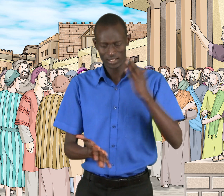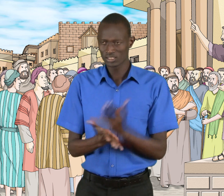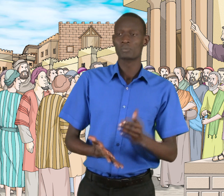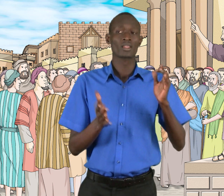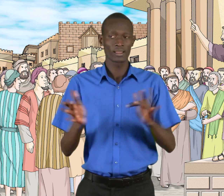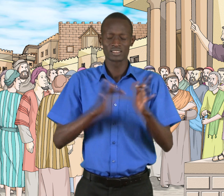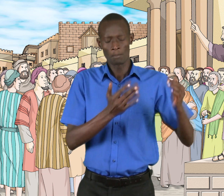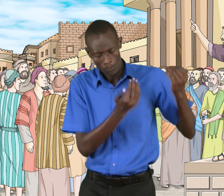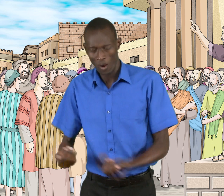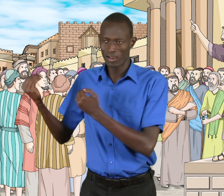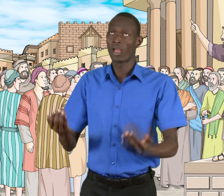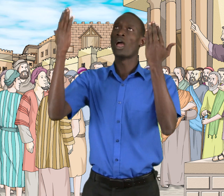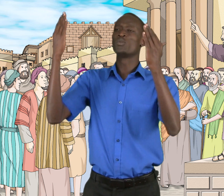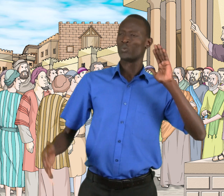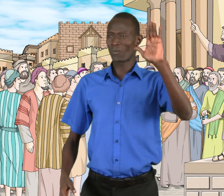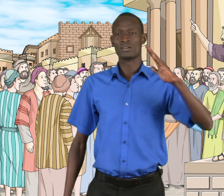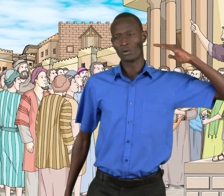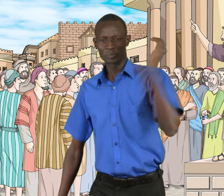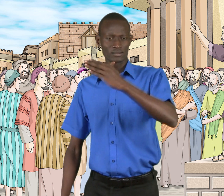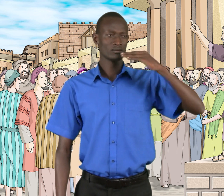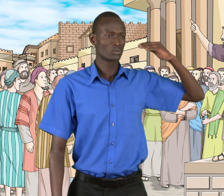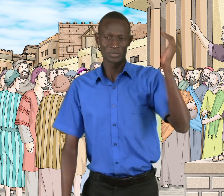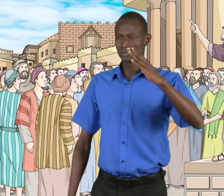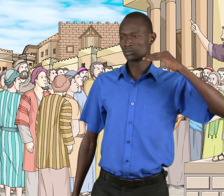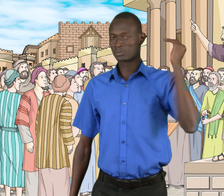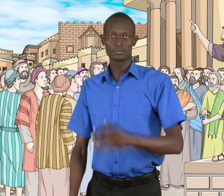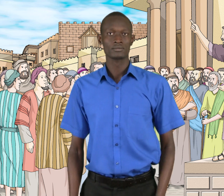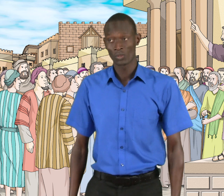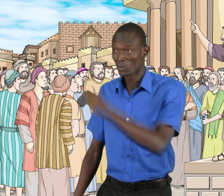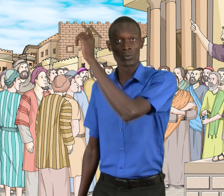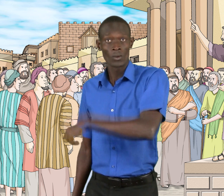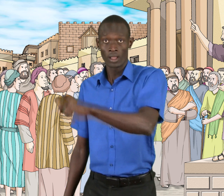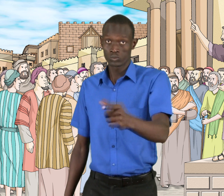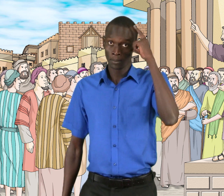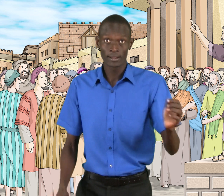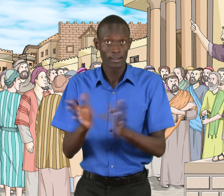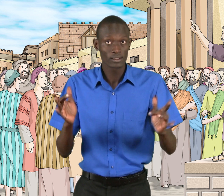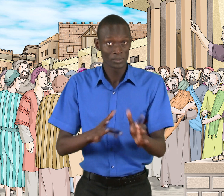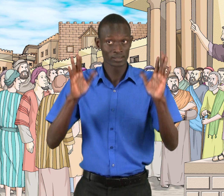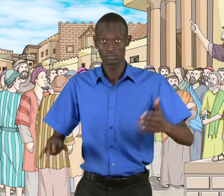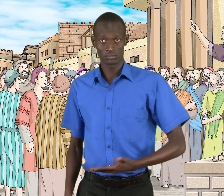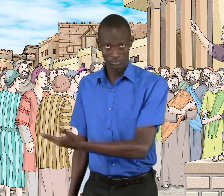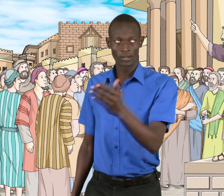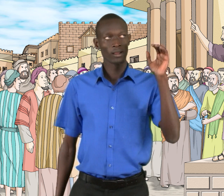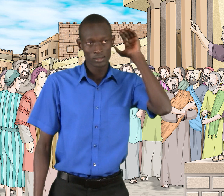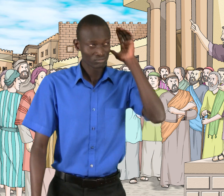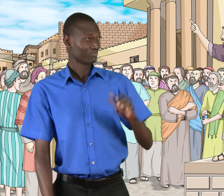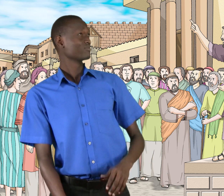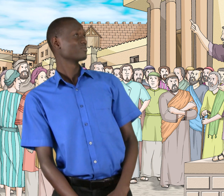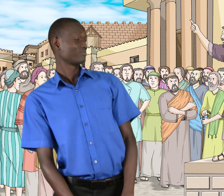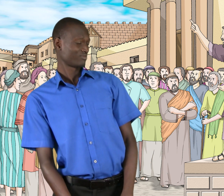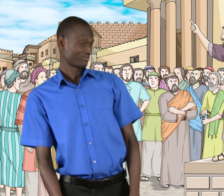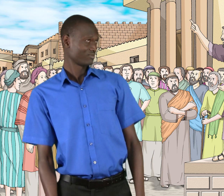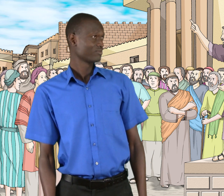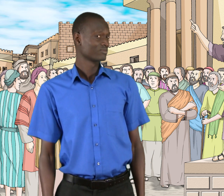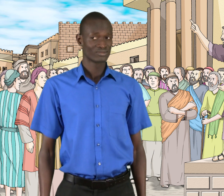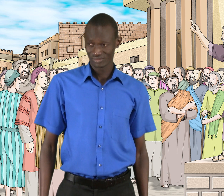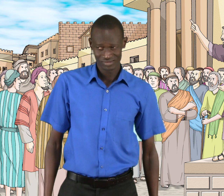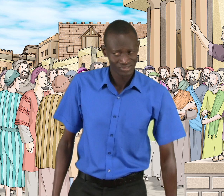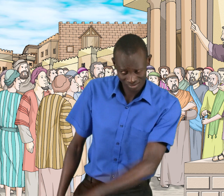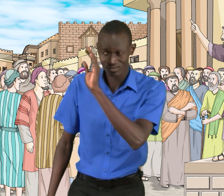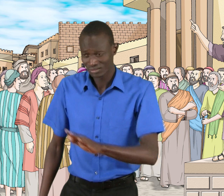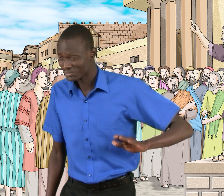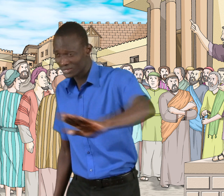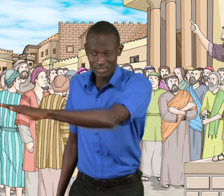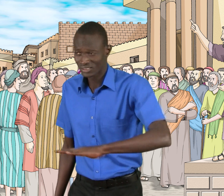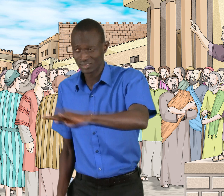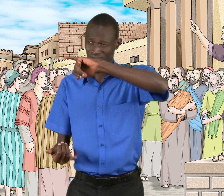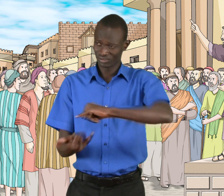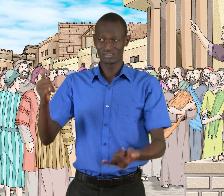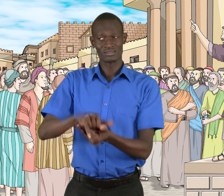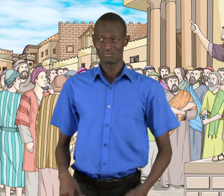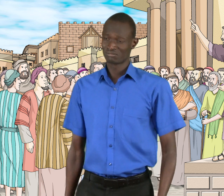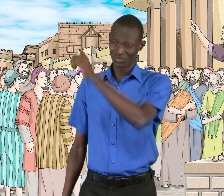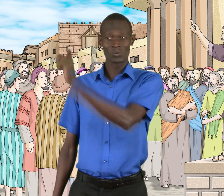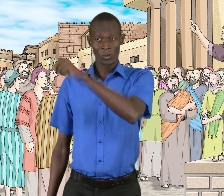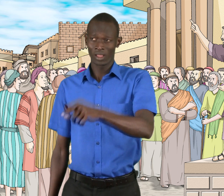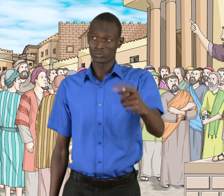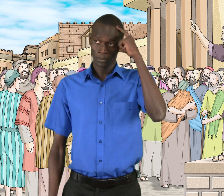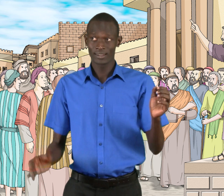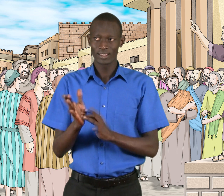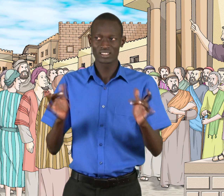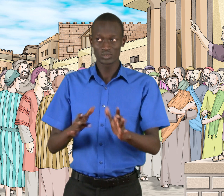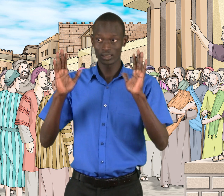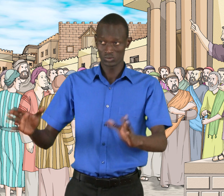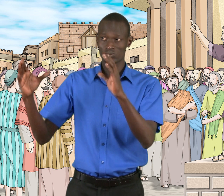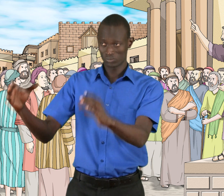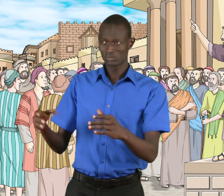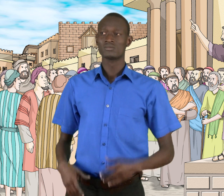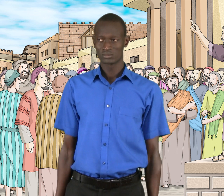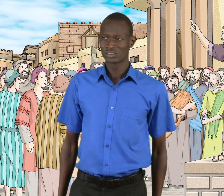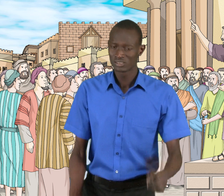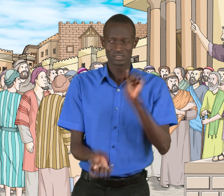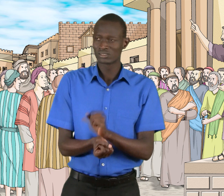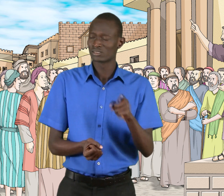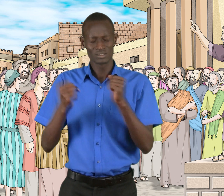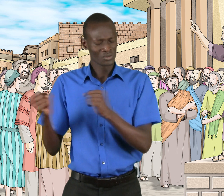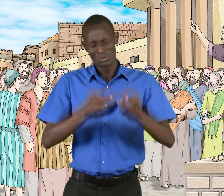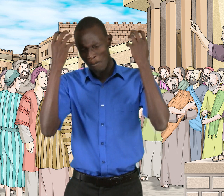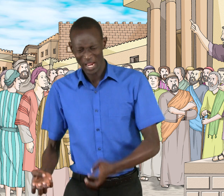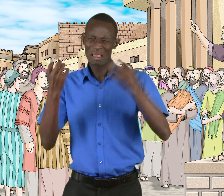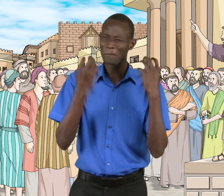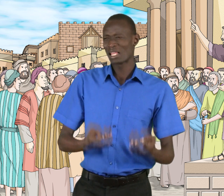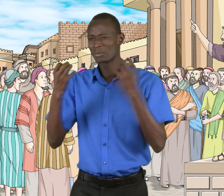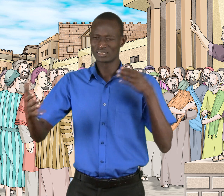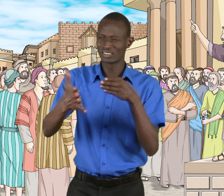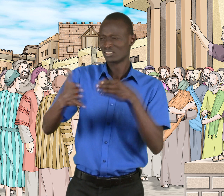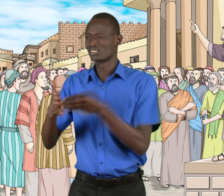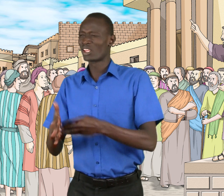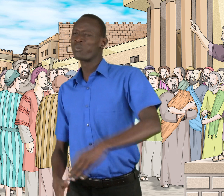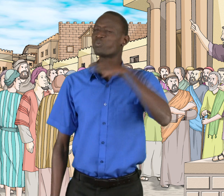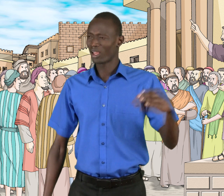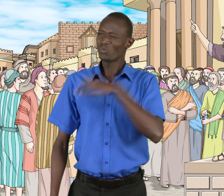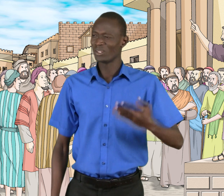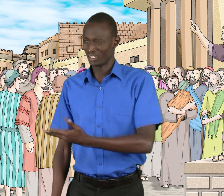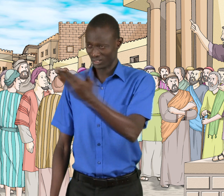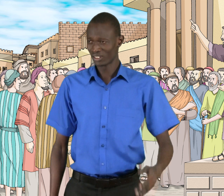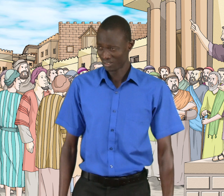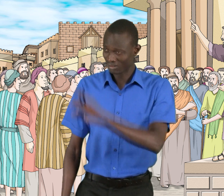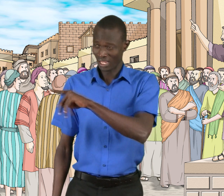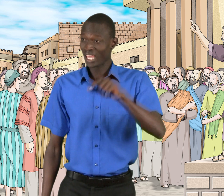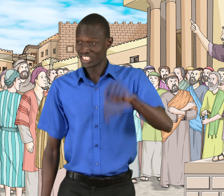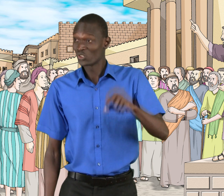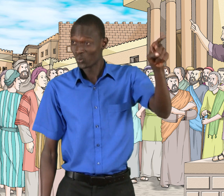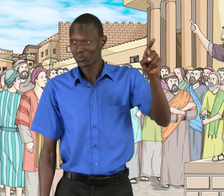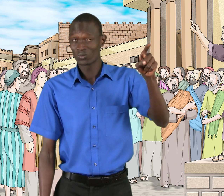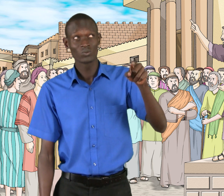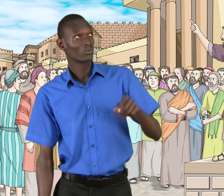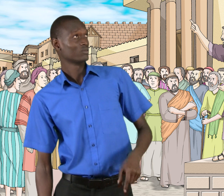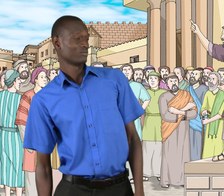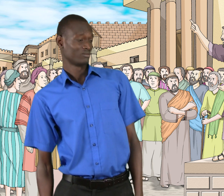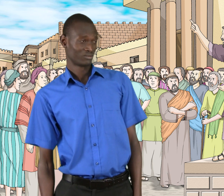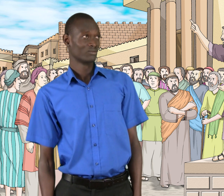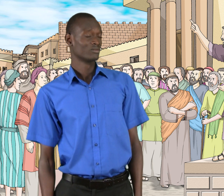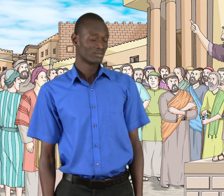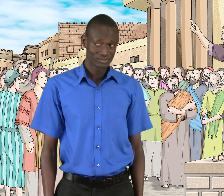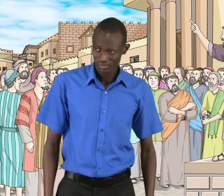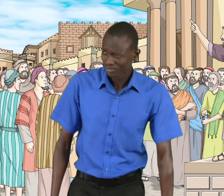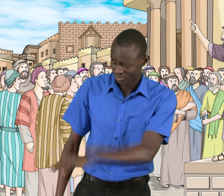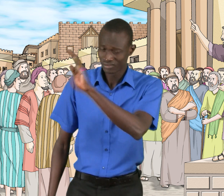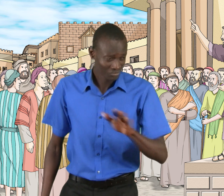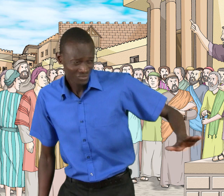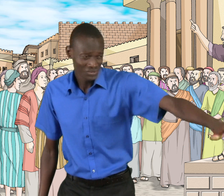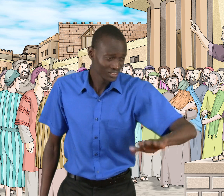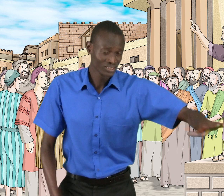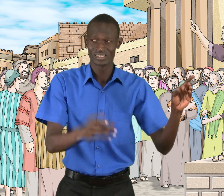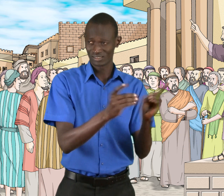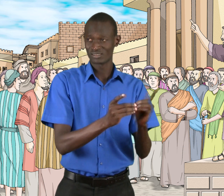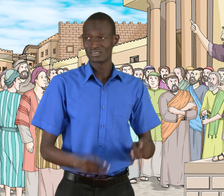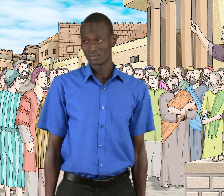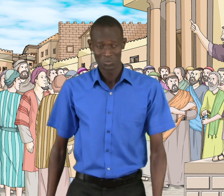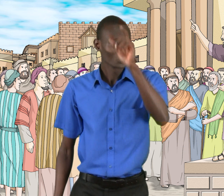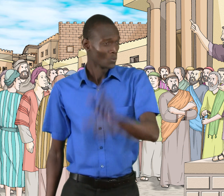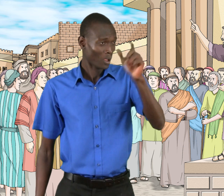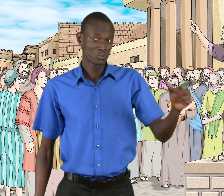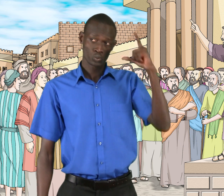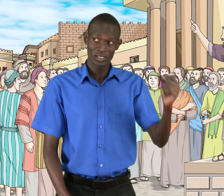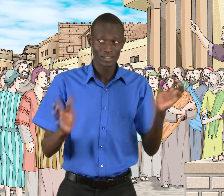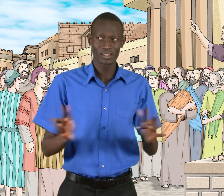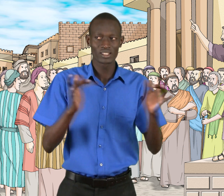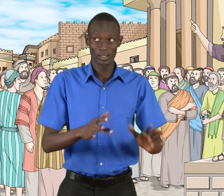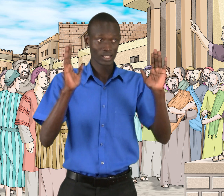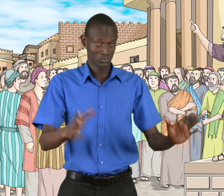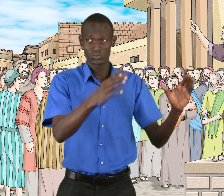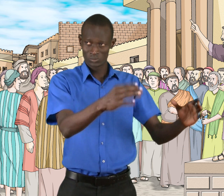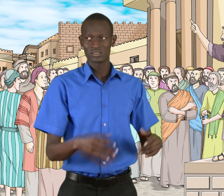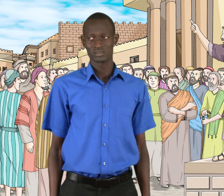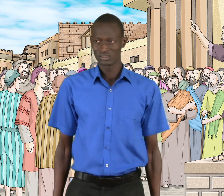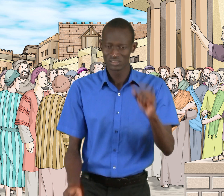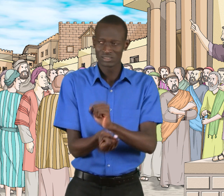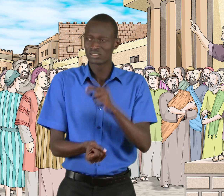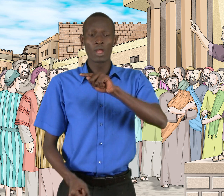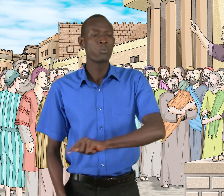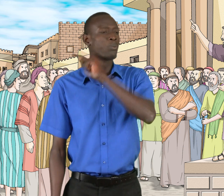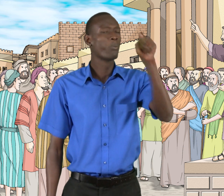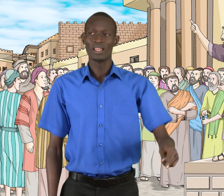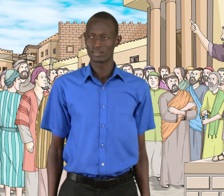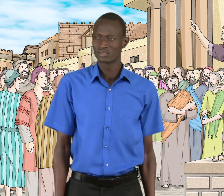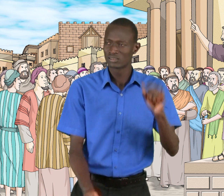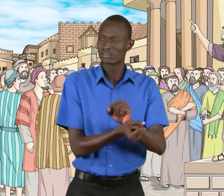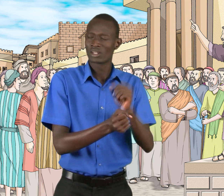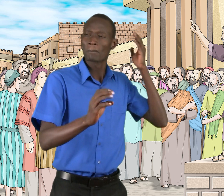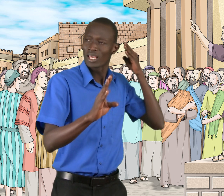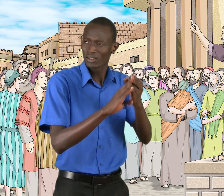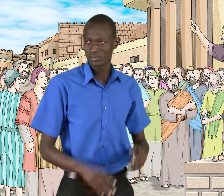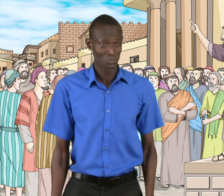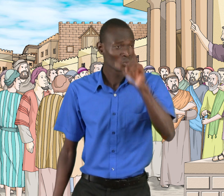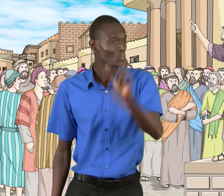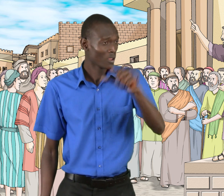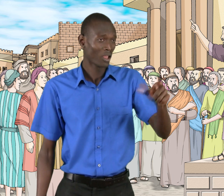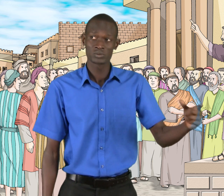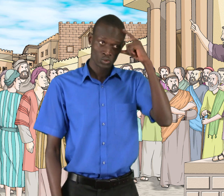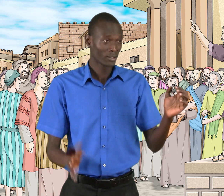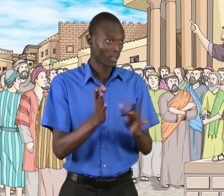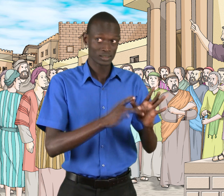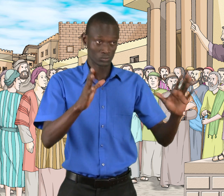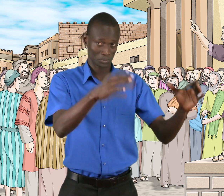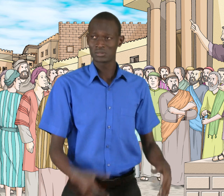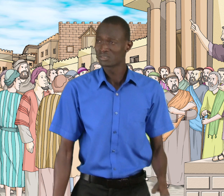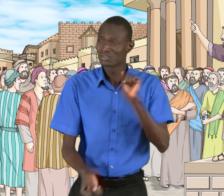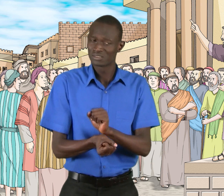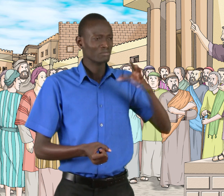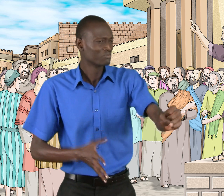All who heard him were astounded and asked, “Isn’t this the man who wreaked havoc in Jerusalem on those who call on this name?